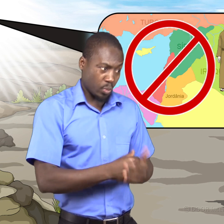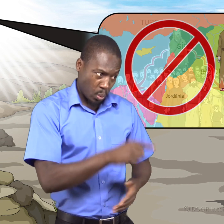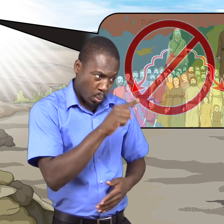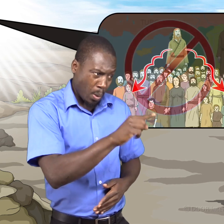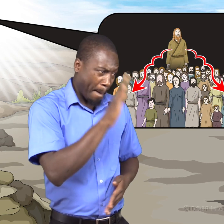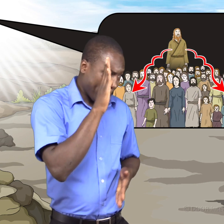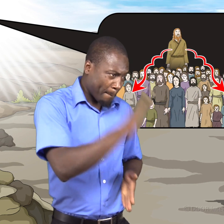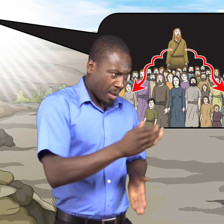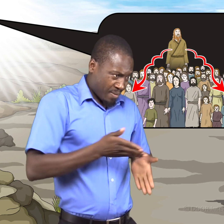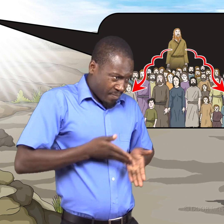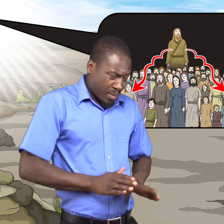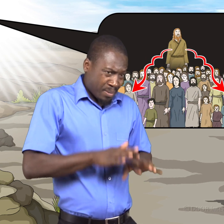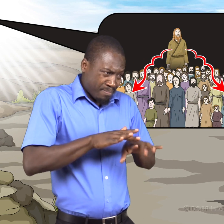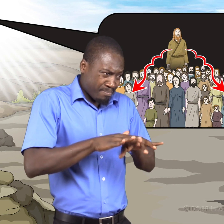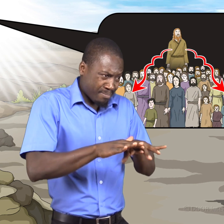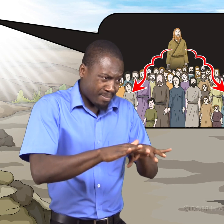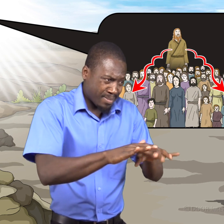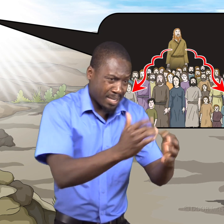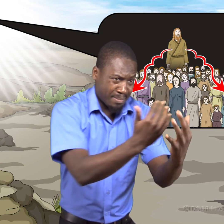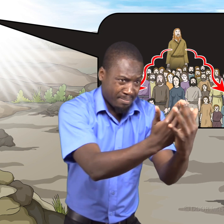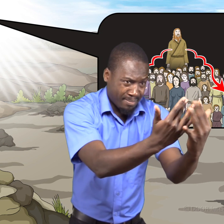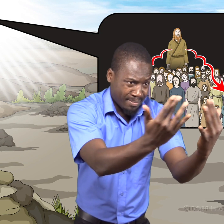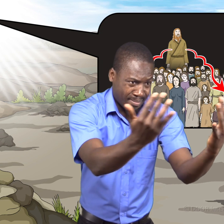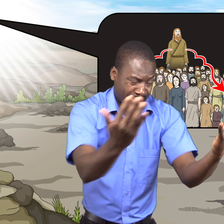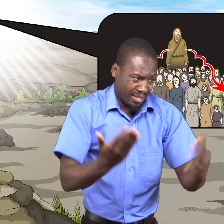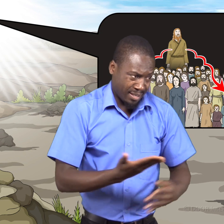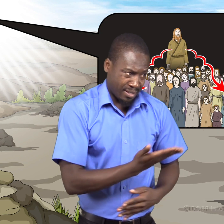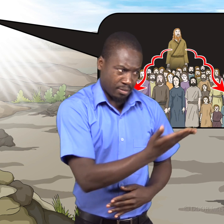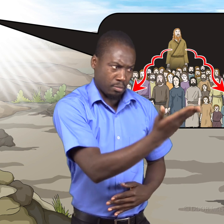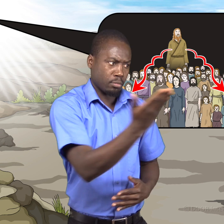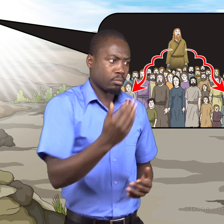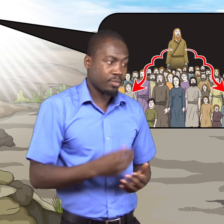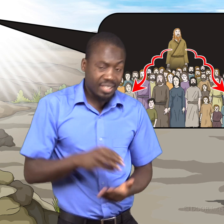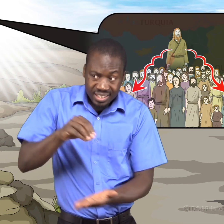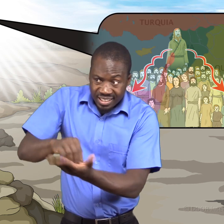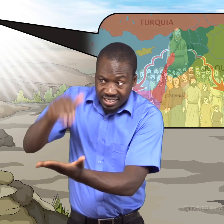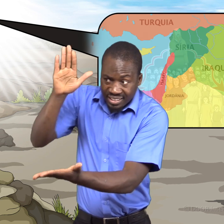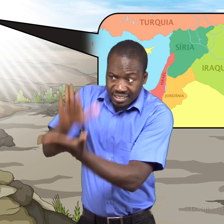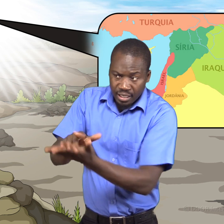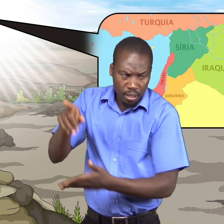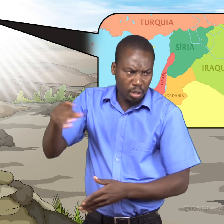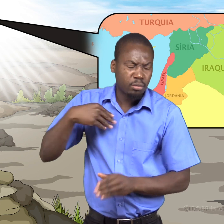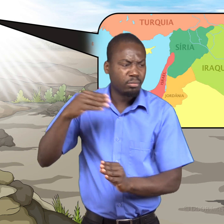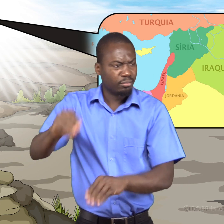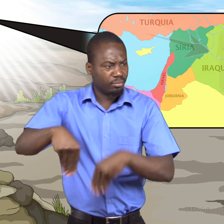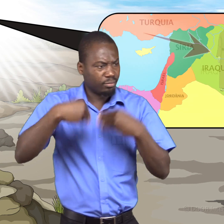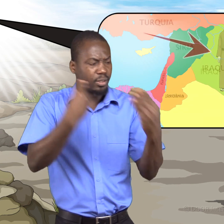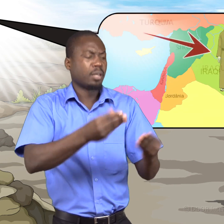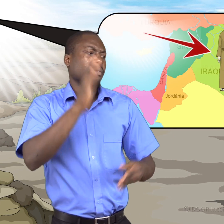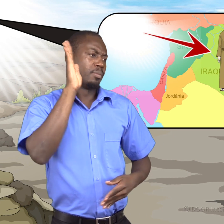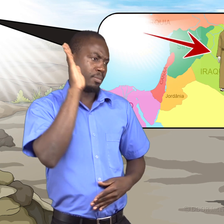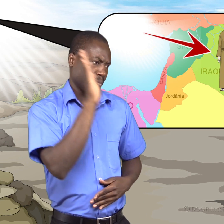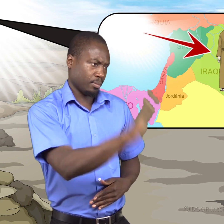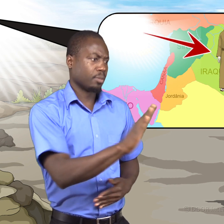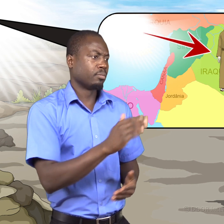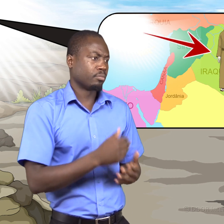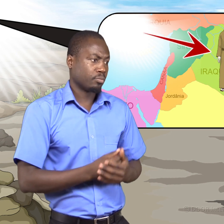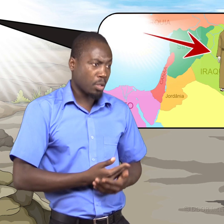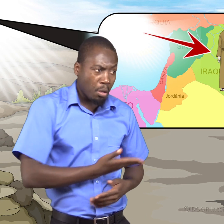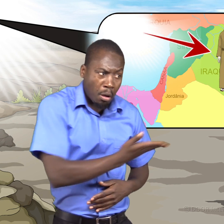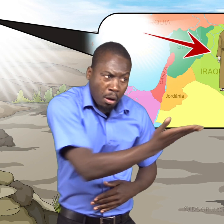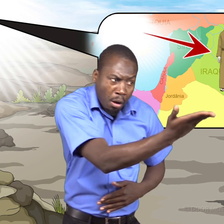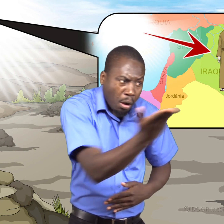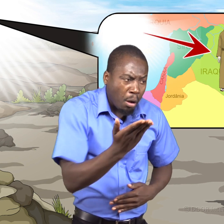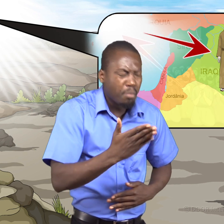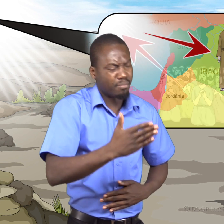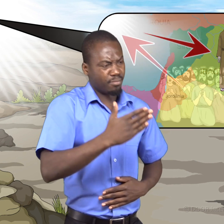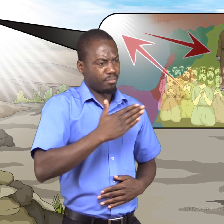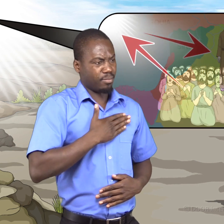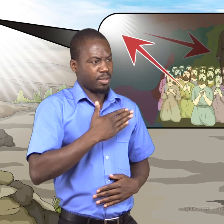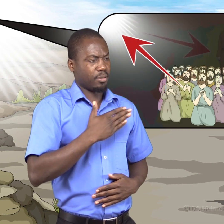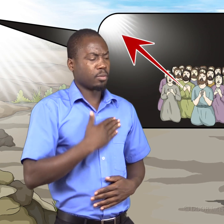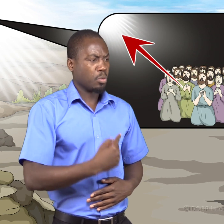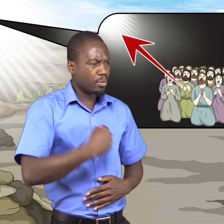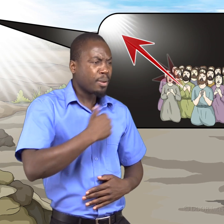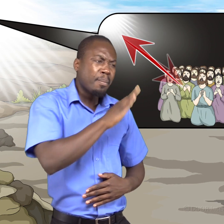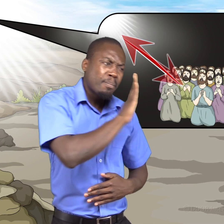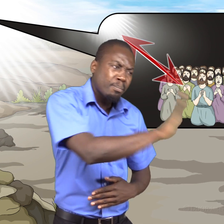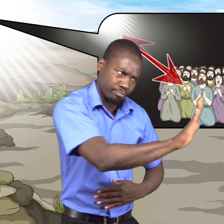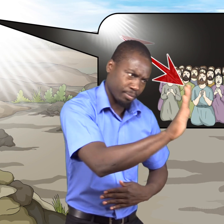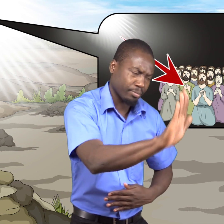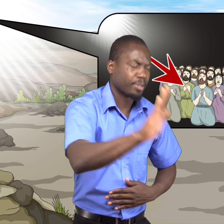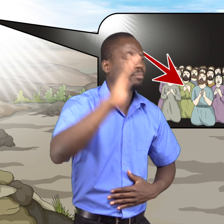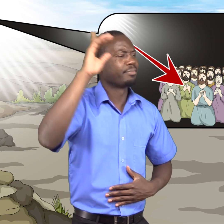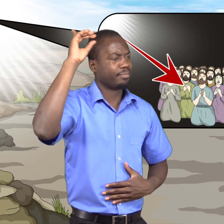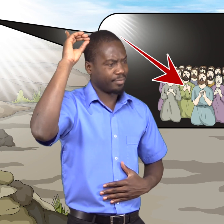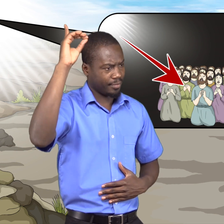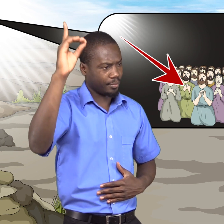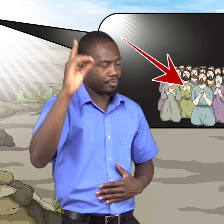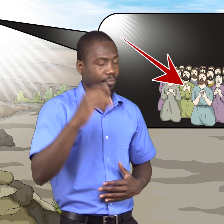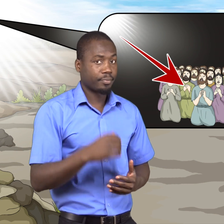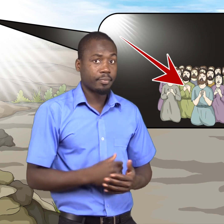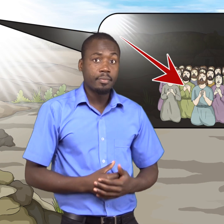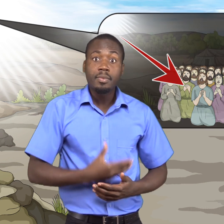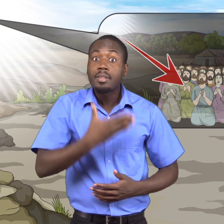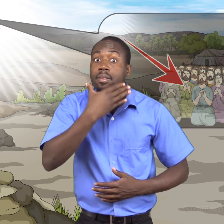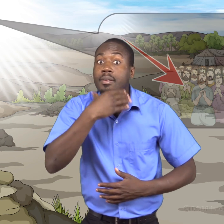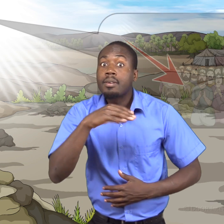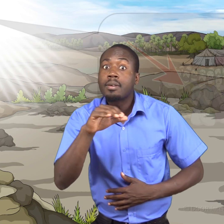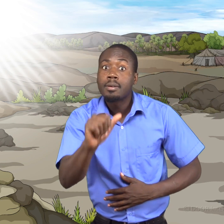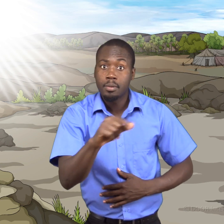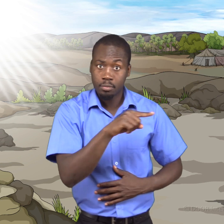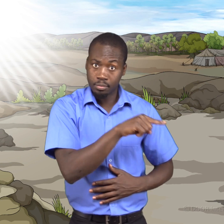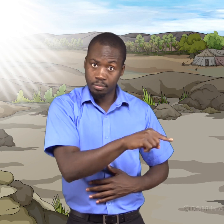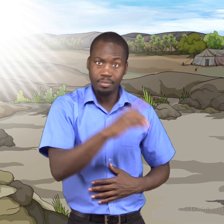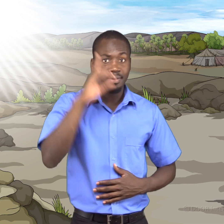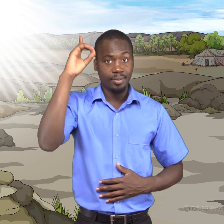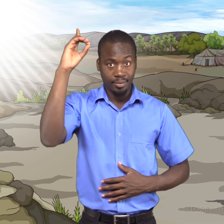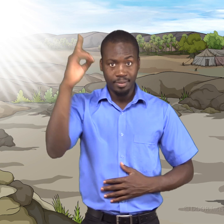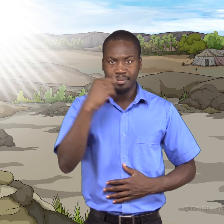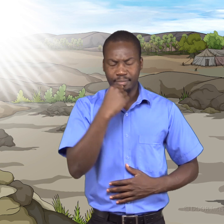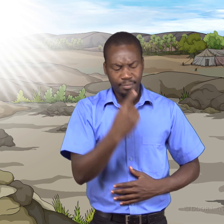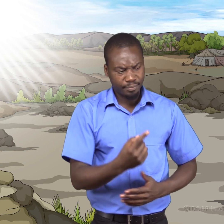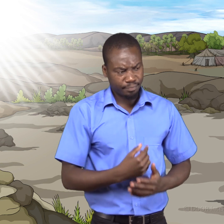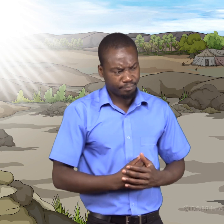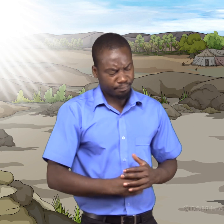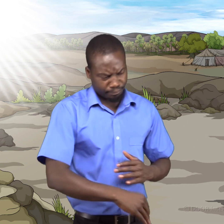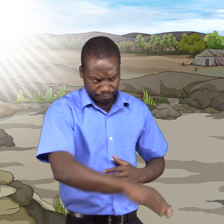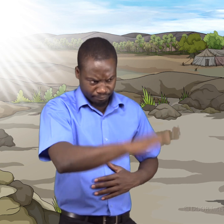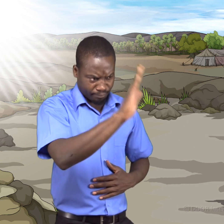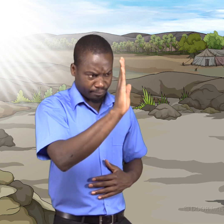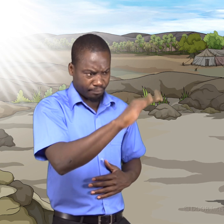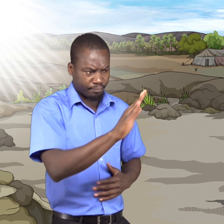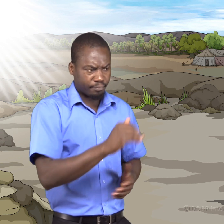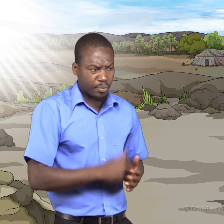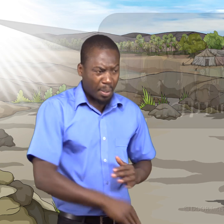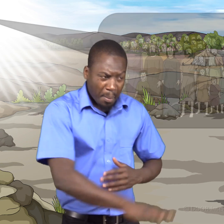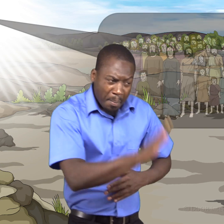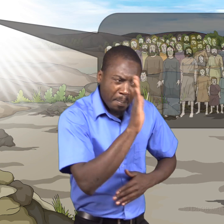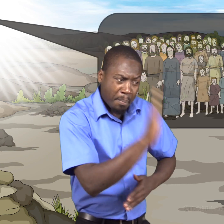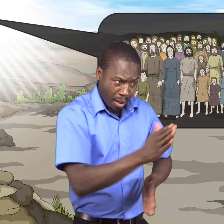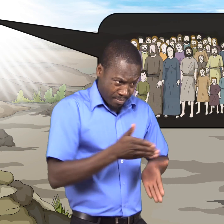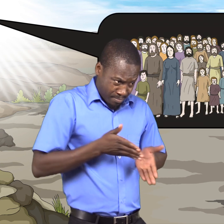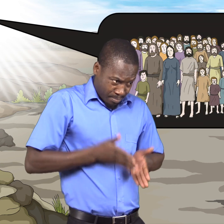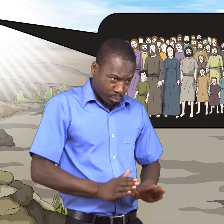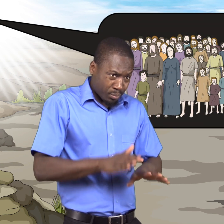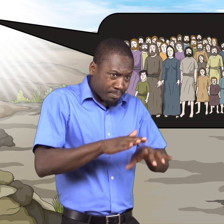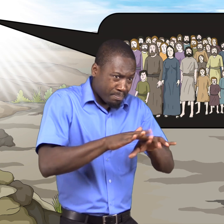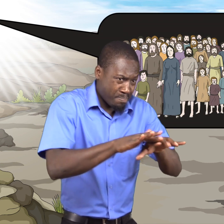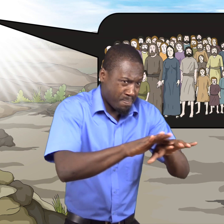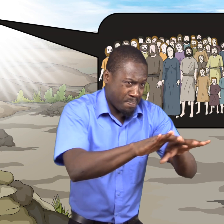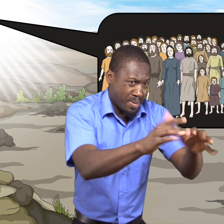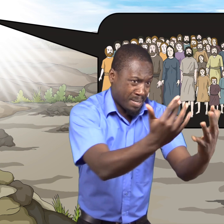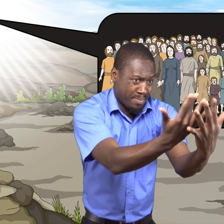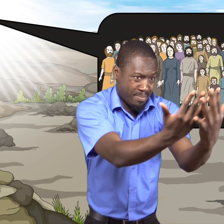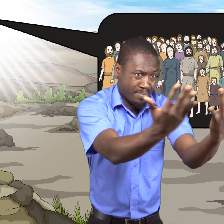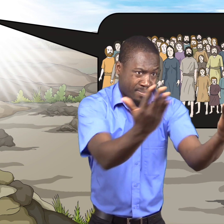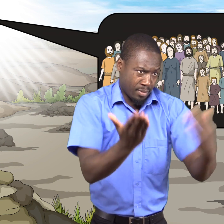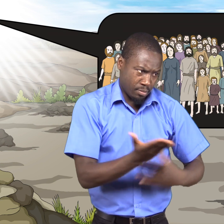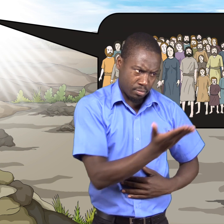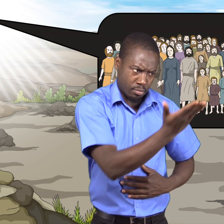God also said to Abraham, “You must keep My covenant—you and your descendants in the generations after you.